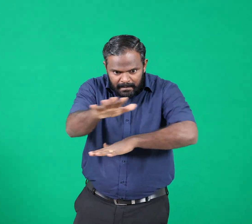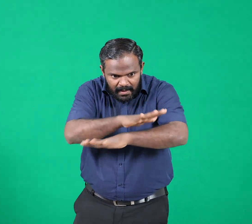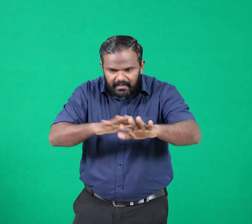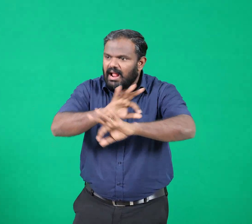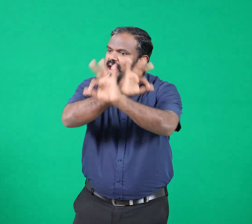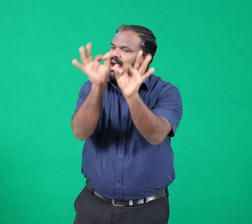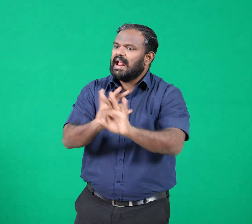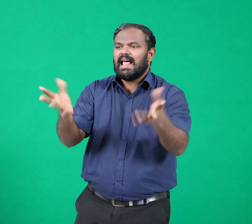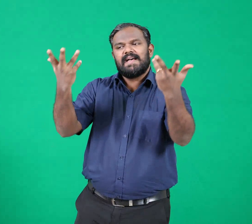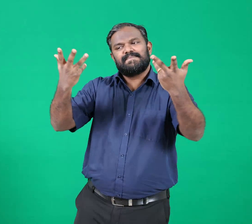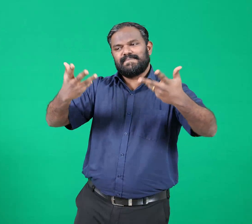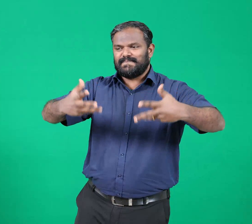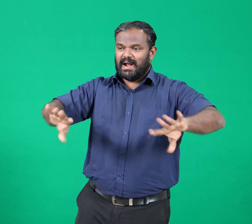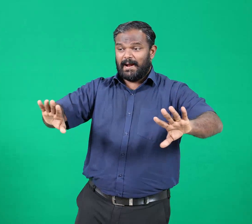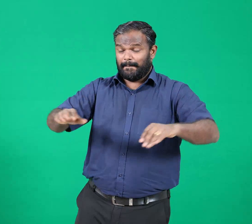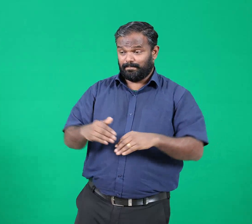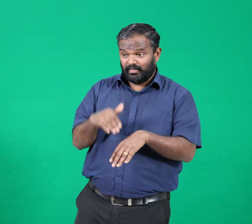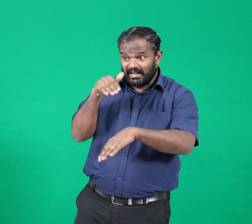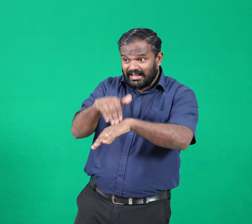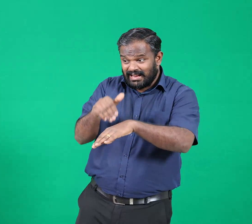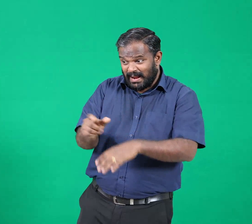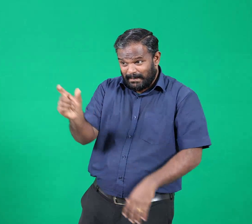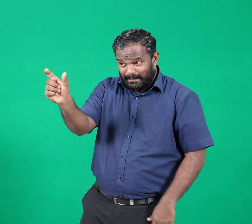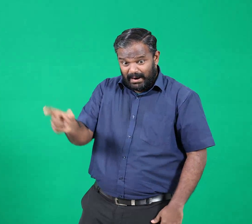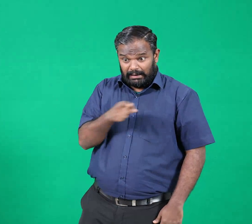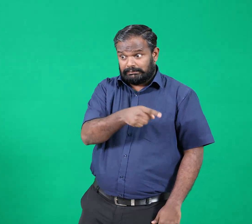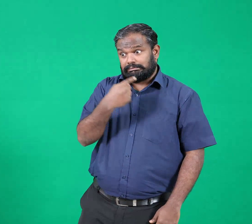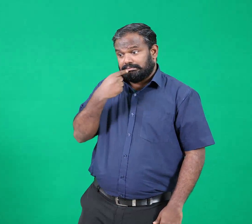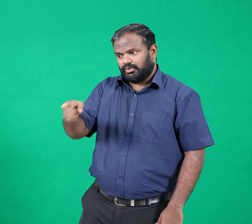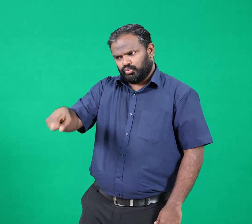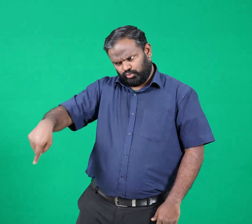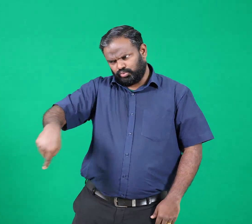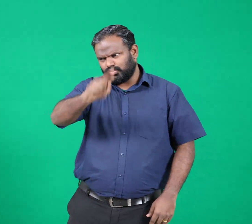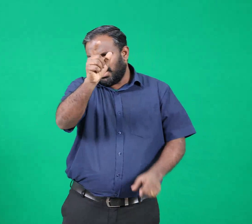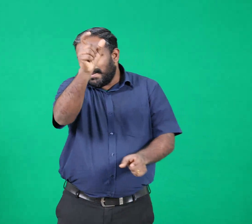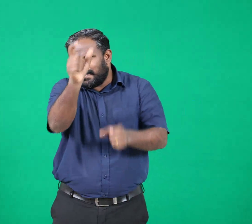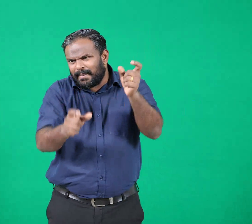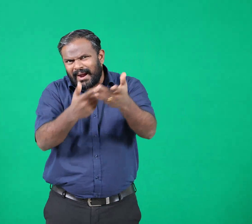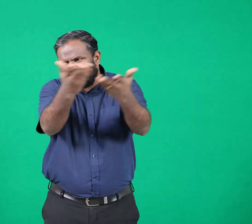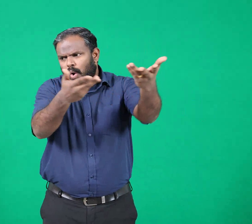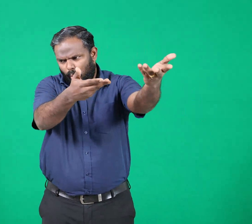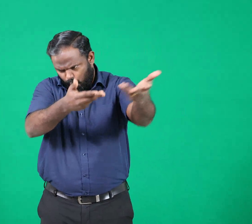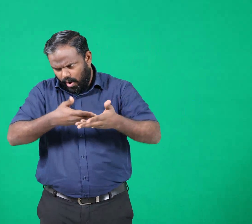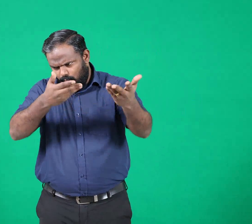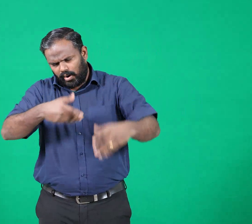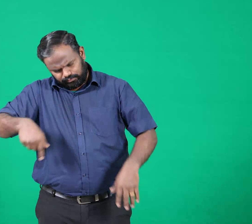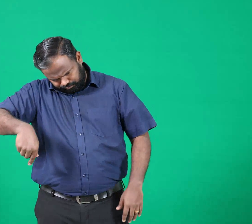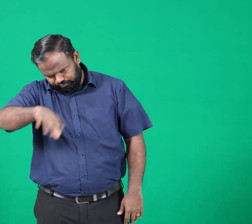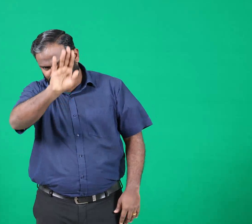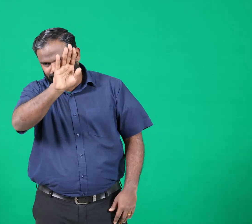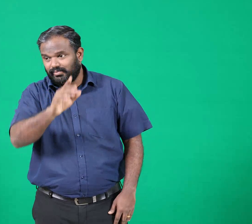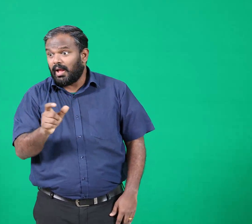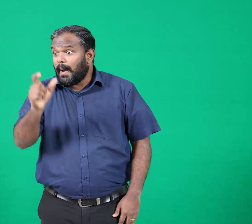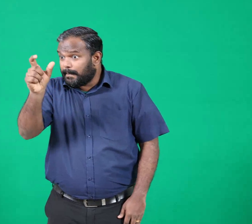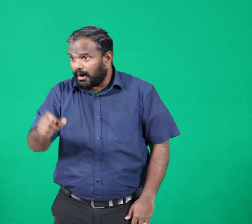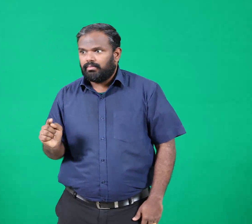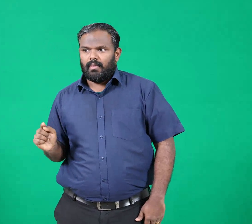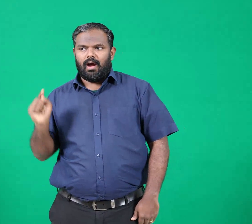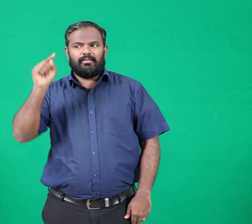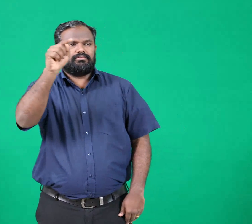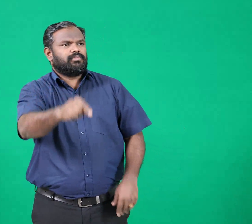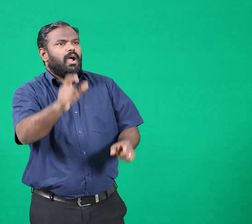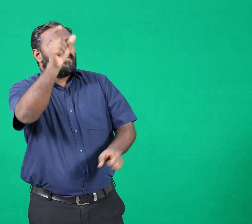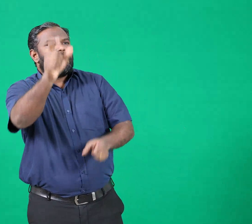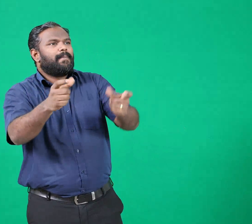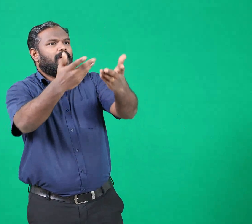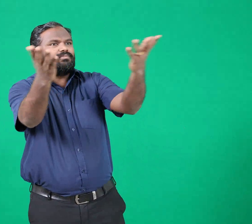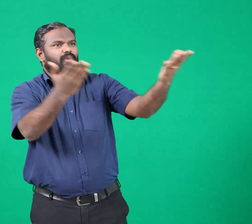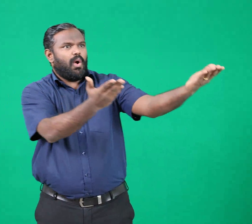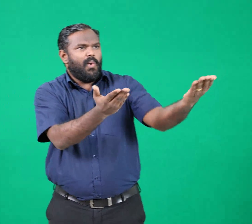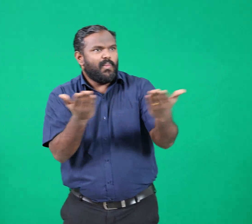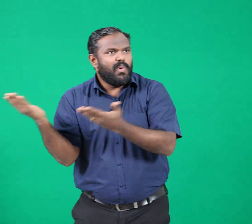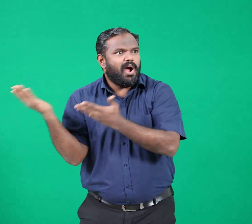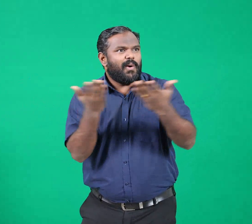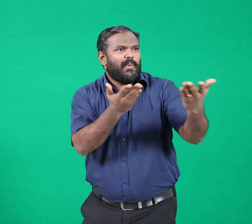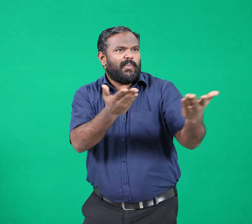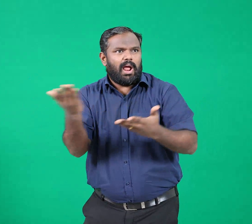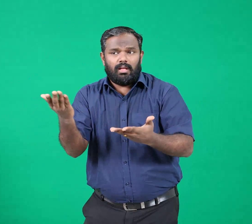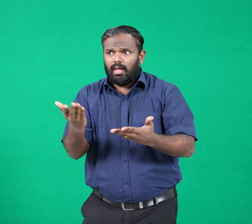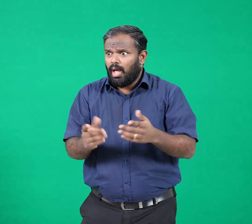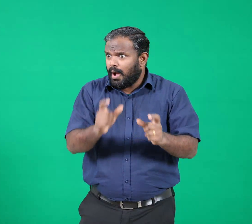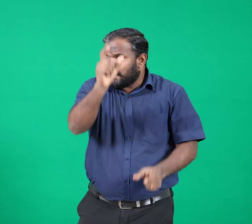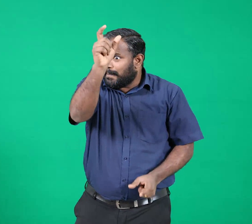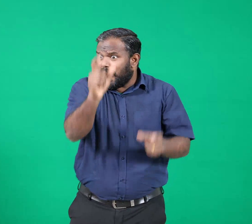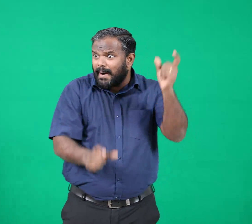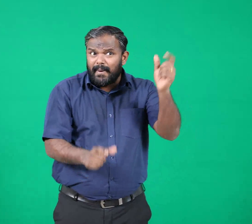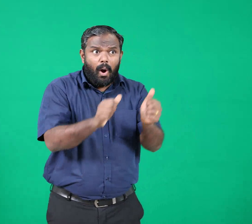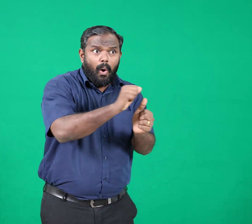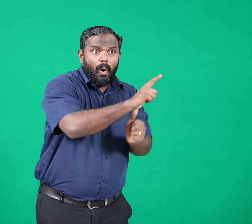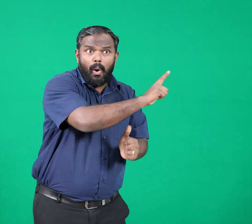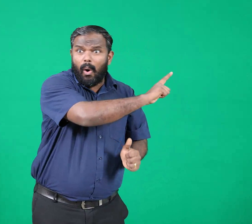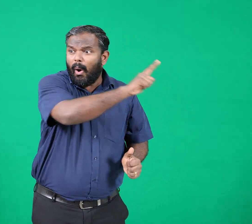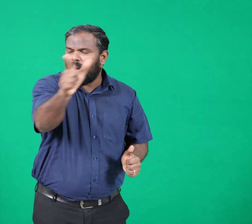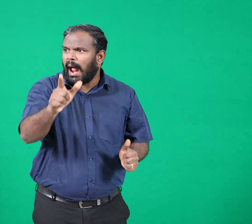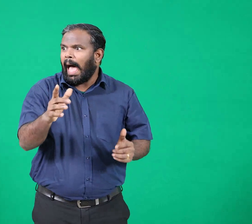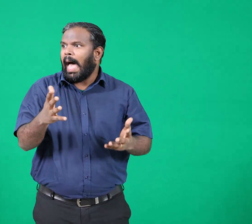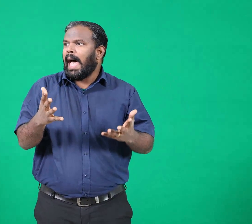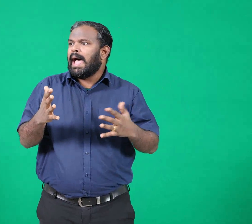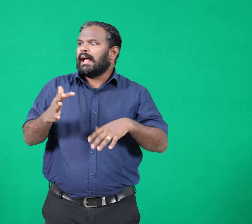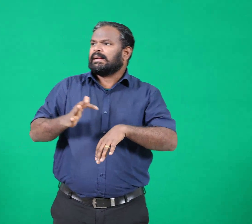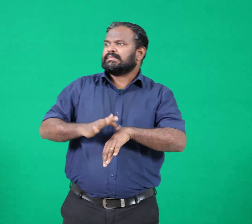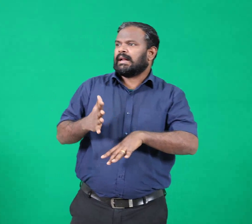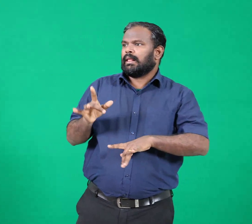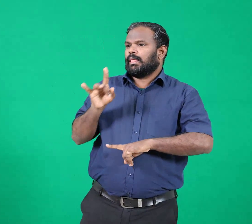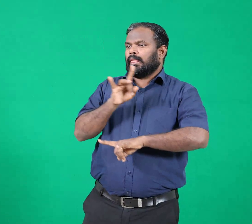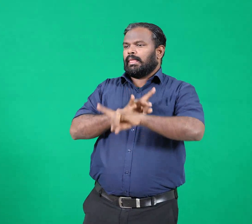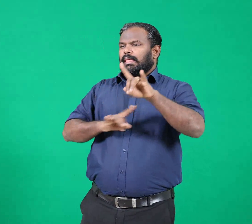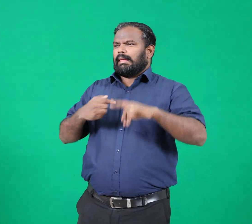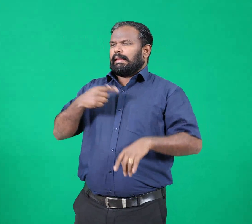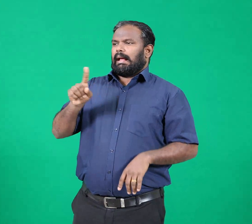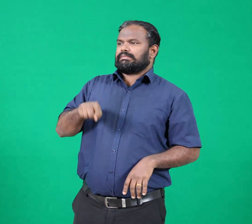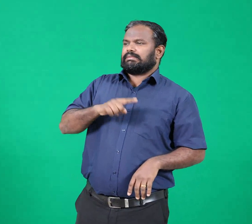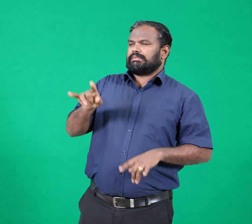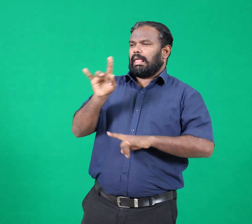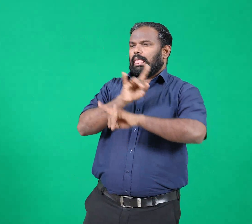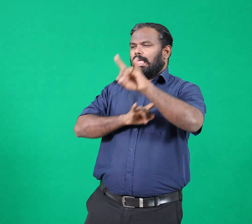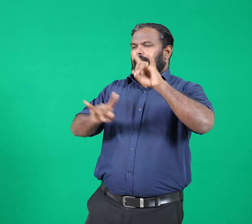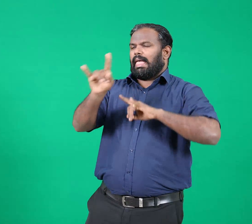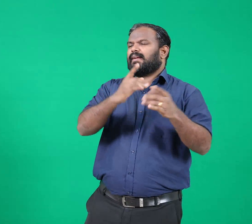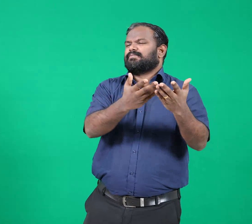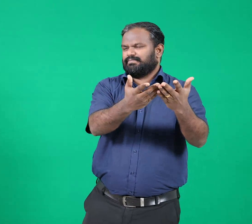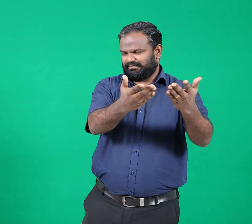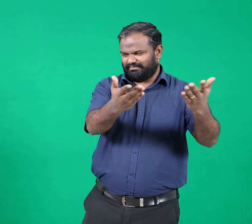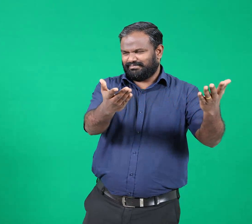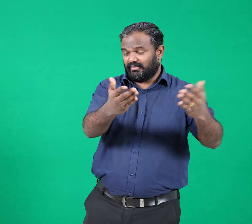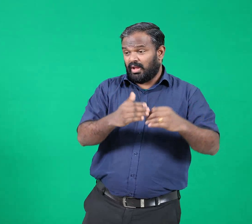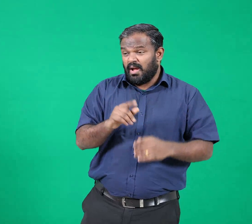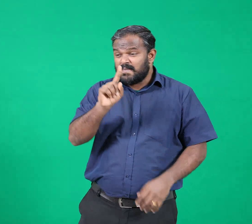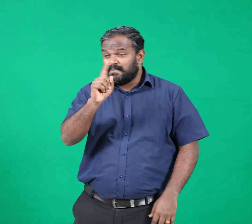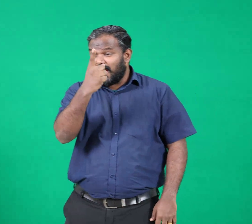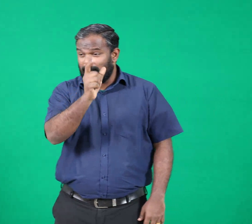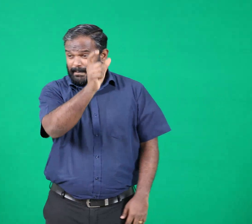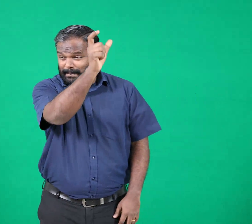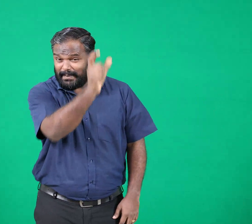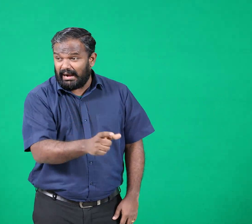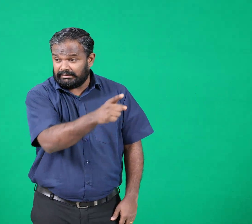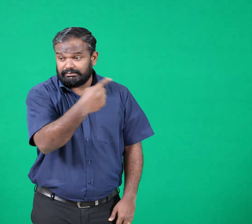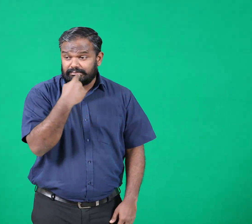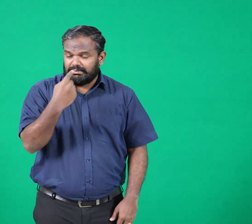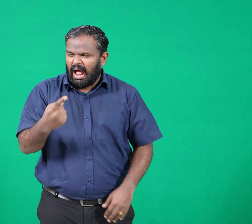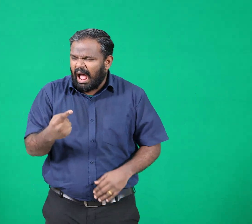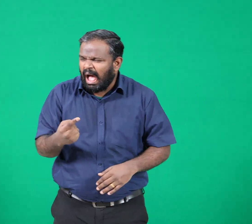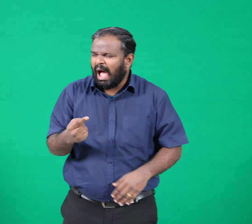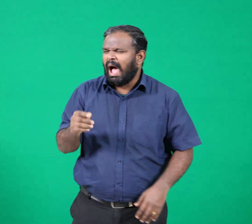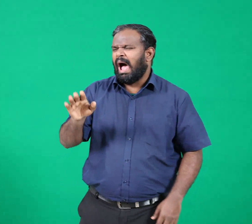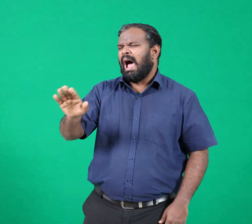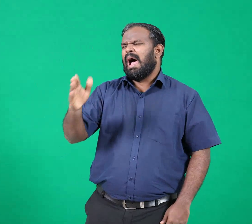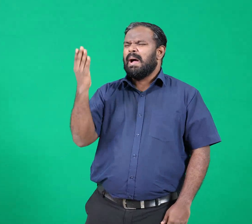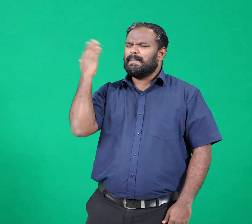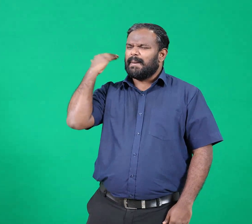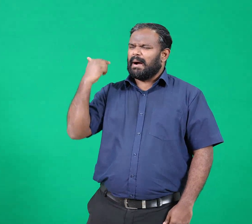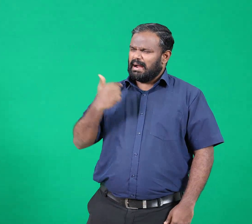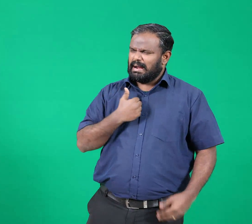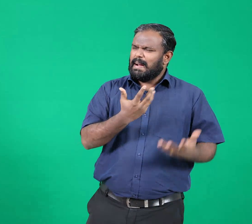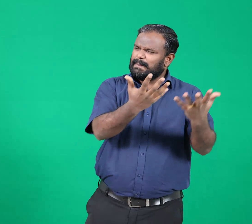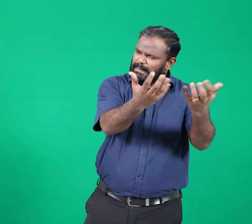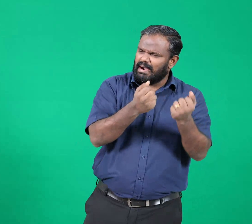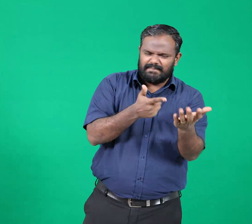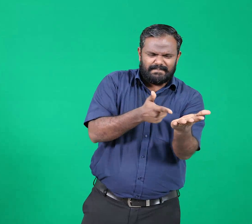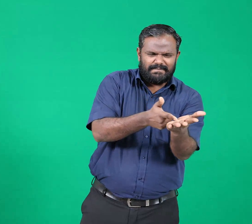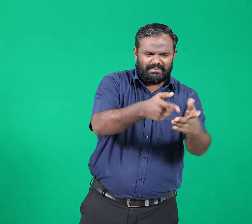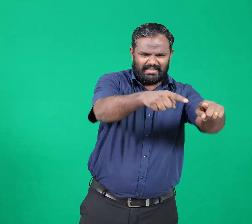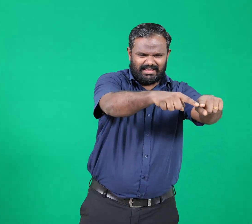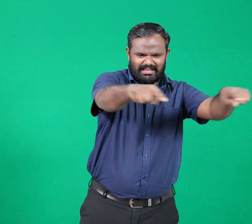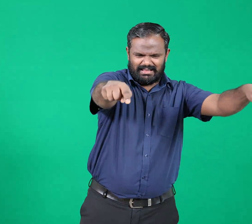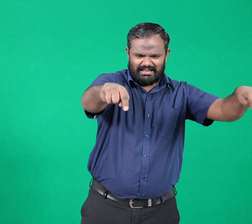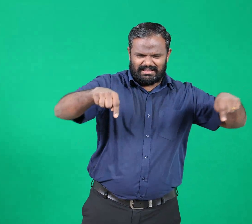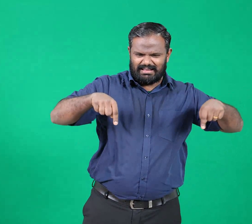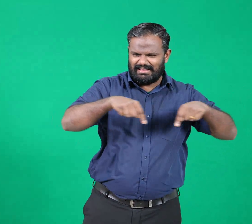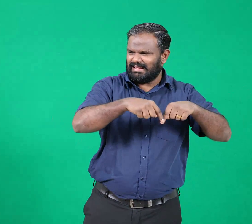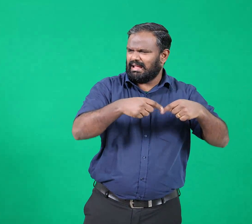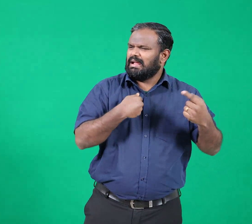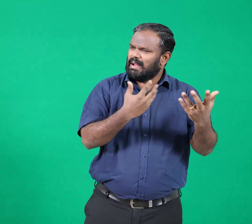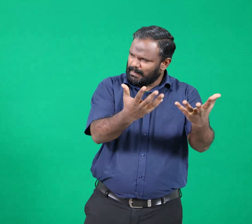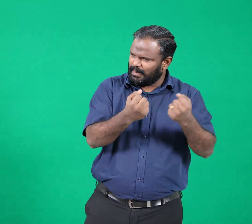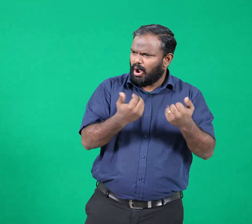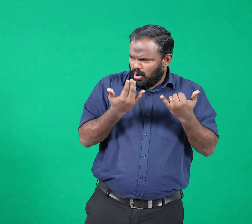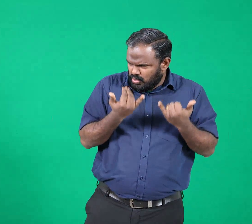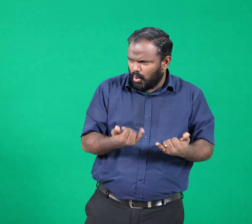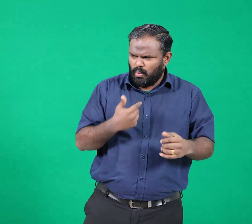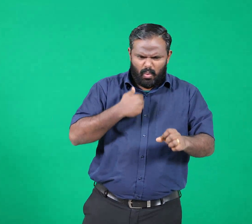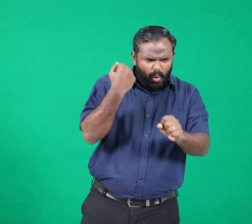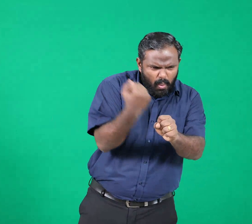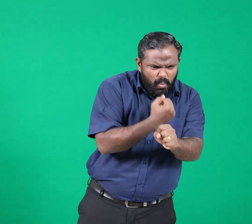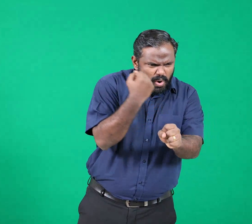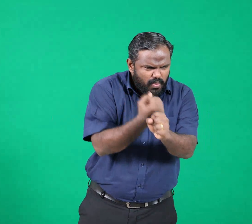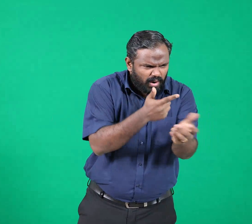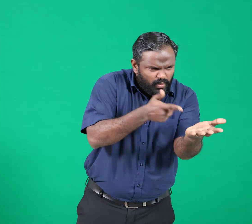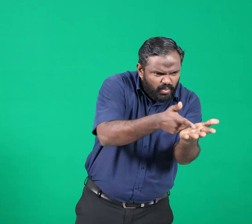But one after another they all began to make excuses. The first one said, ' I have bought a field, and I need to go see it.